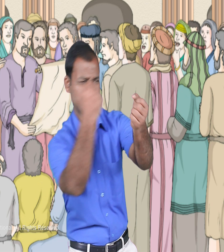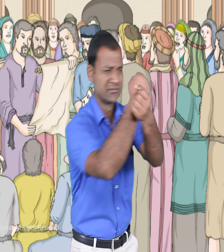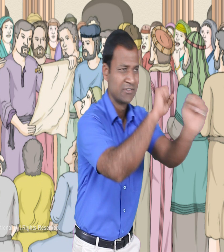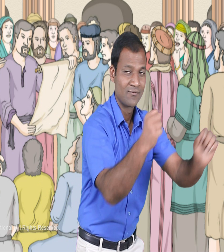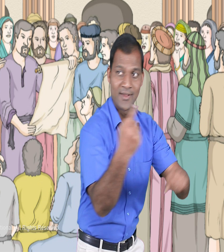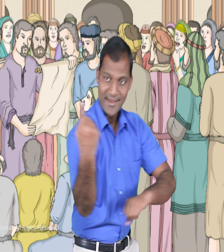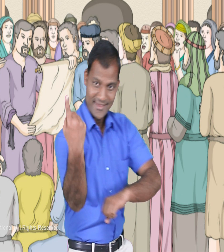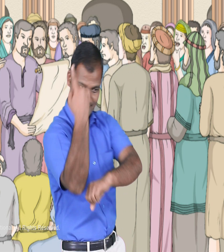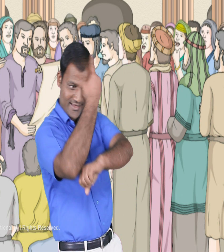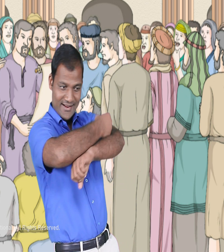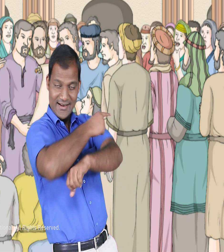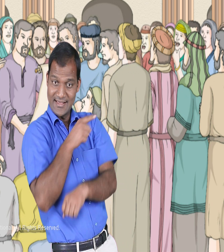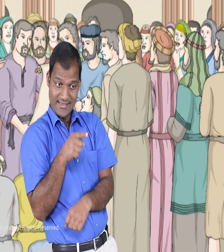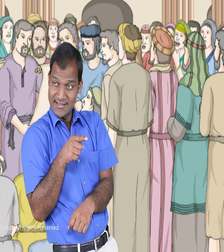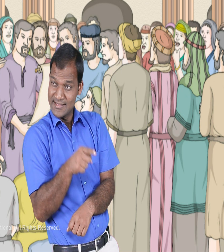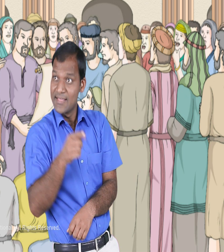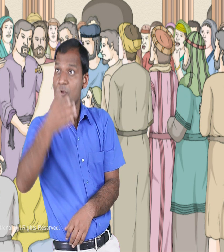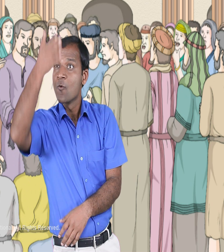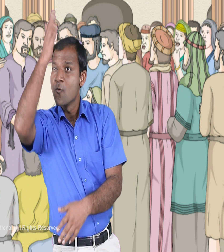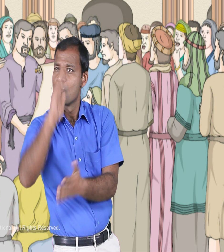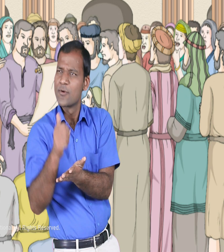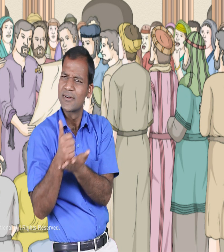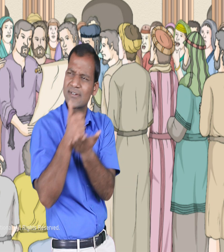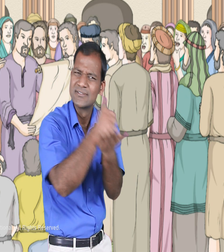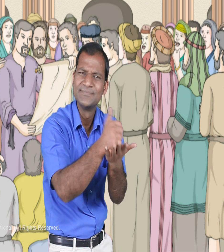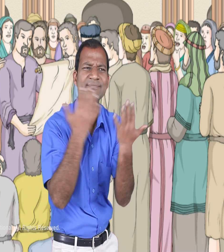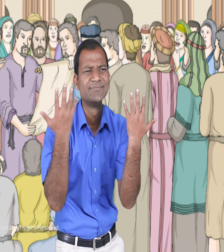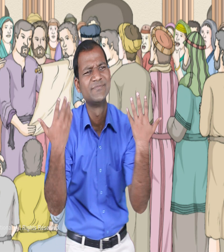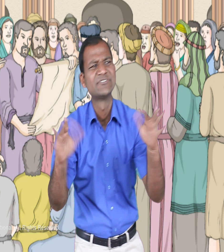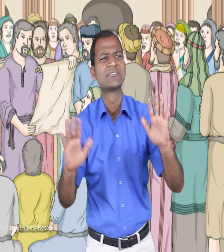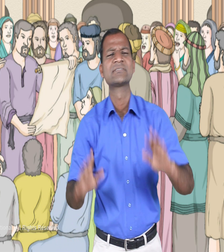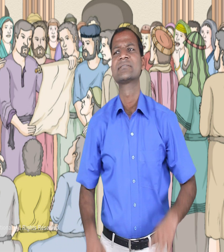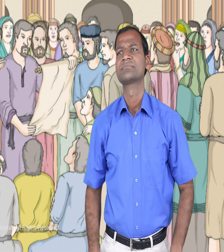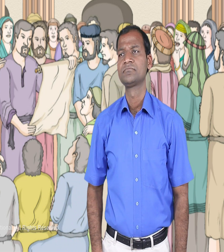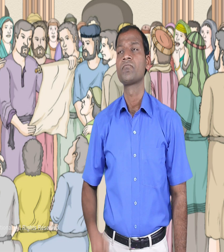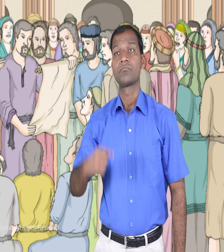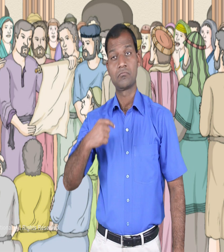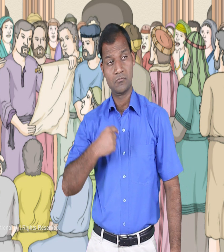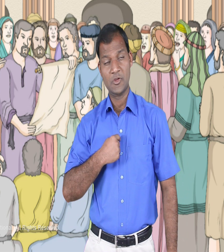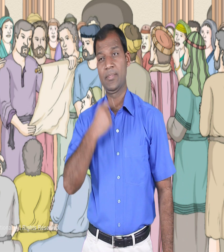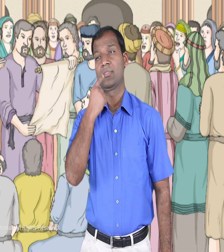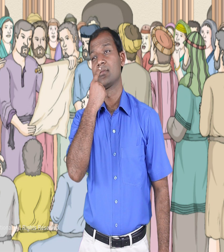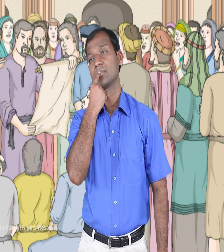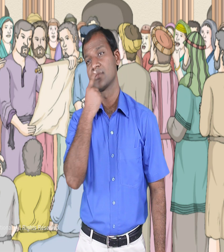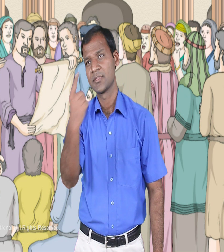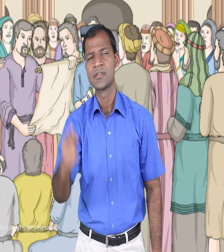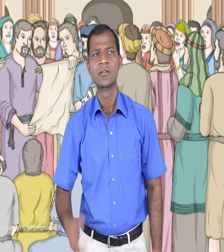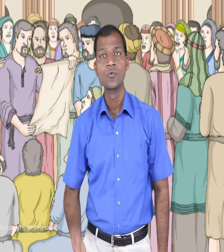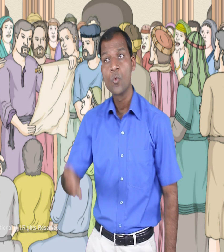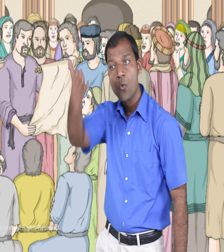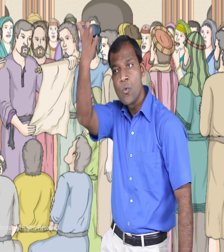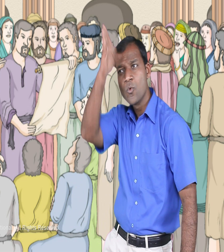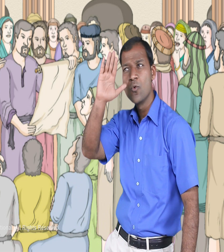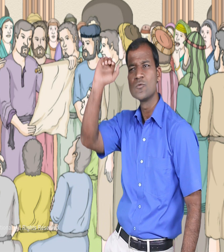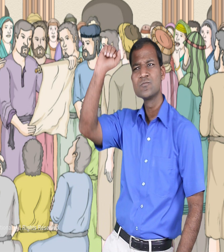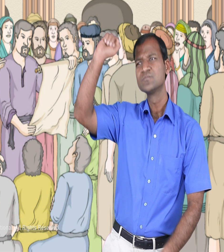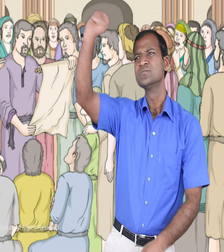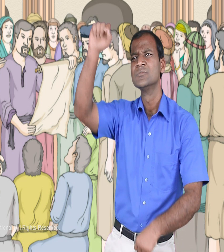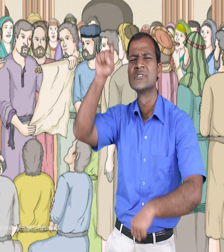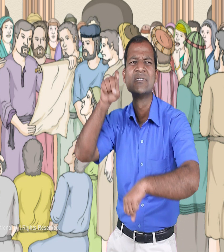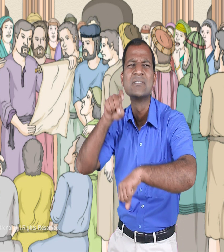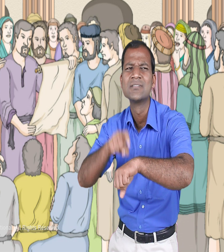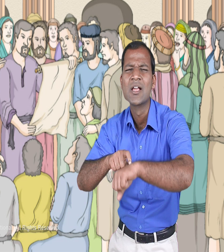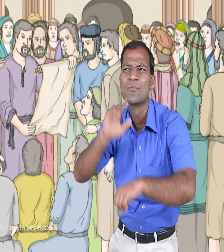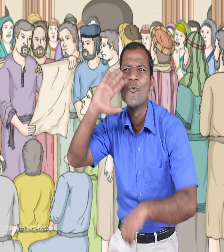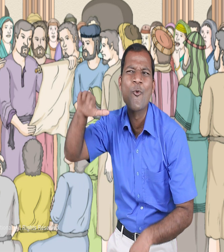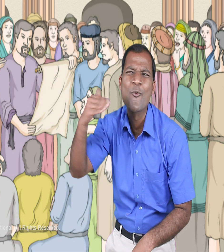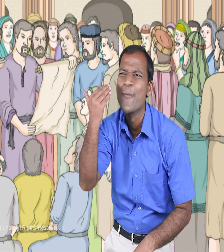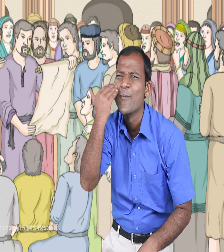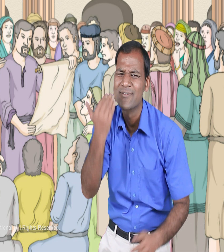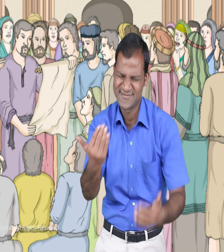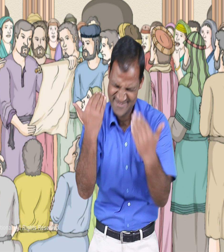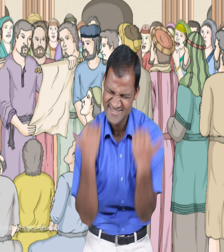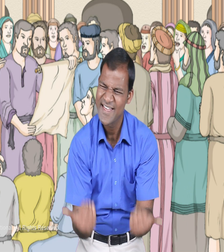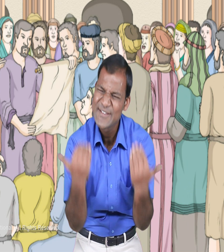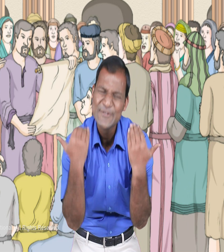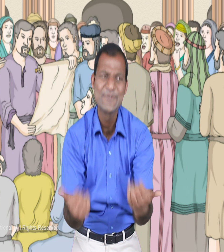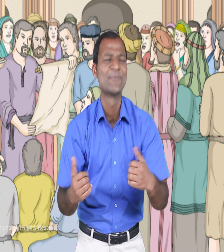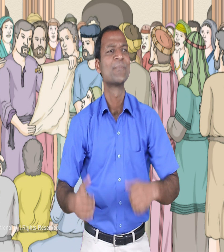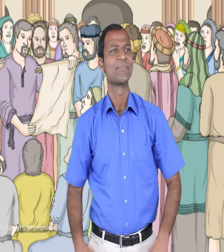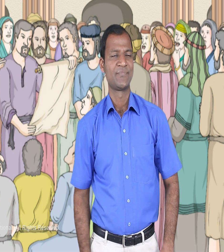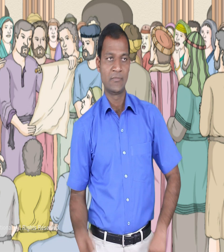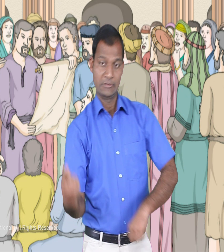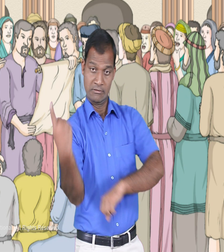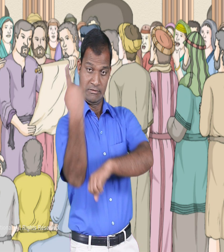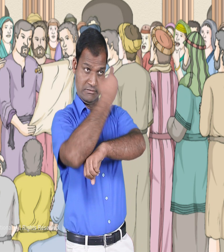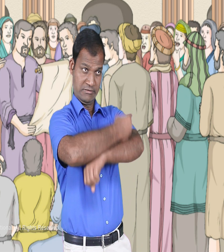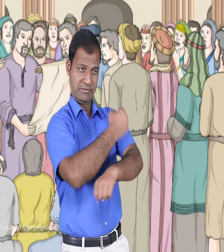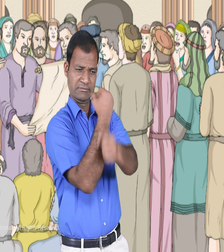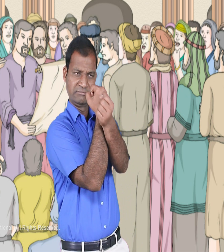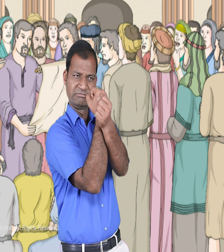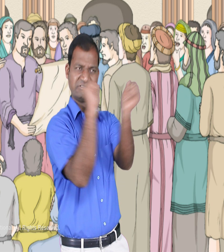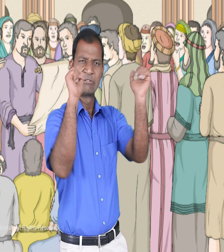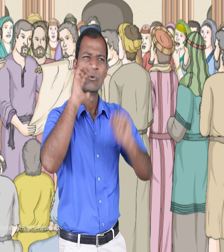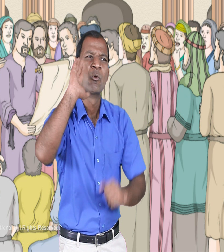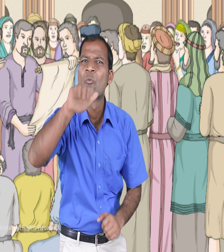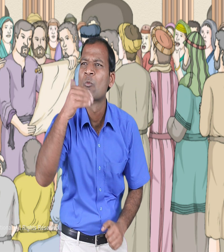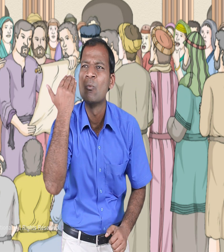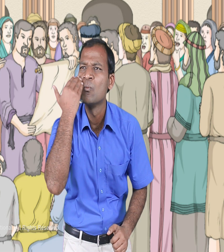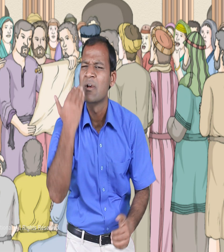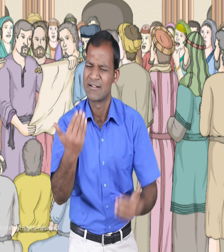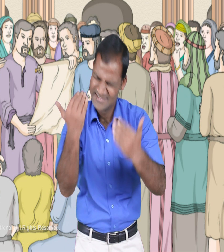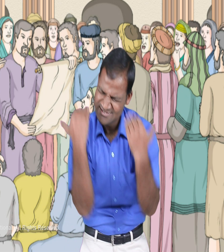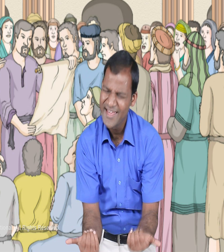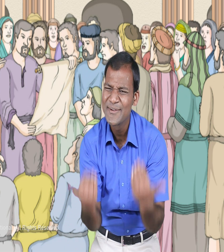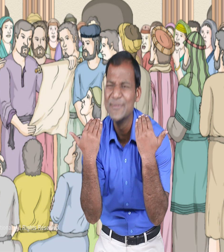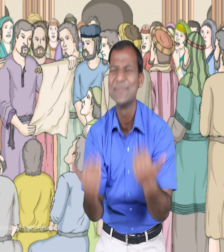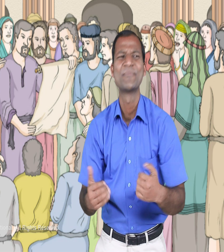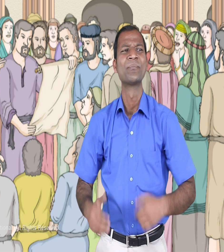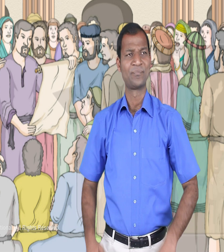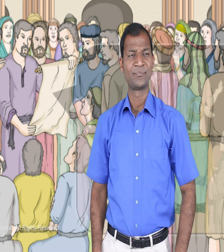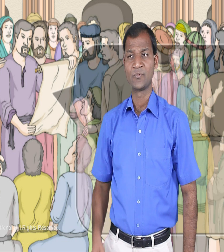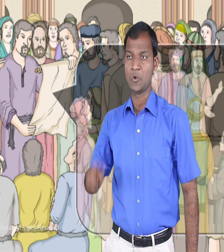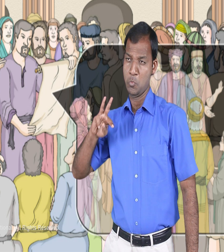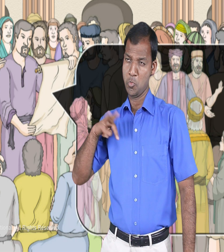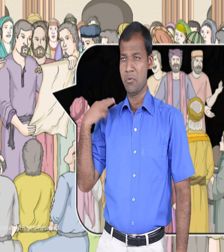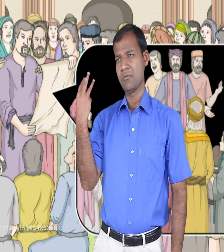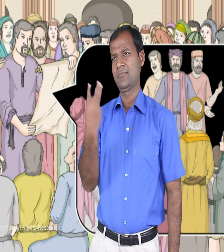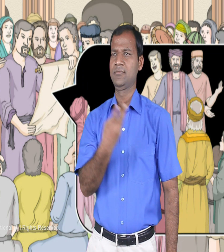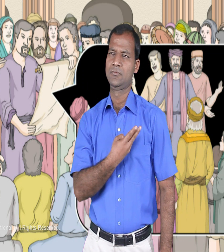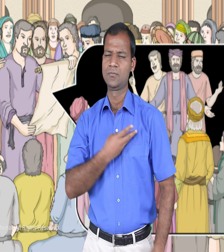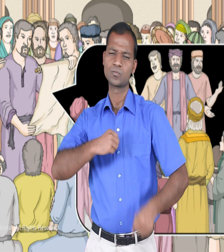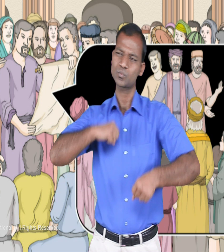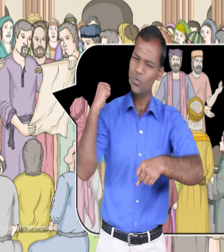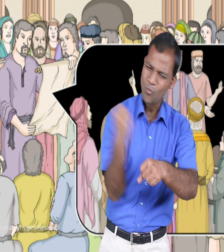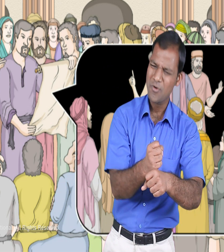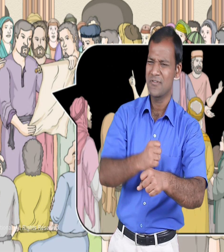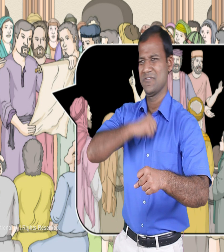Behold, now is the time of favor; now is the day of salvation!